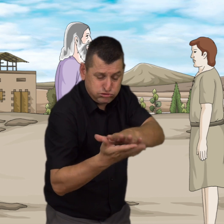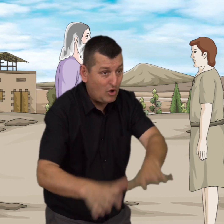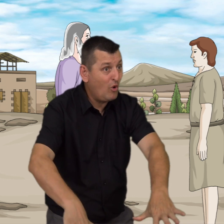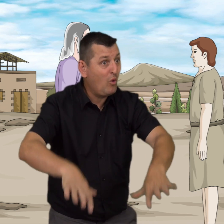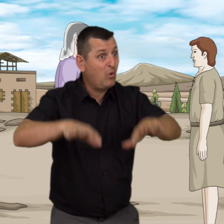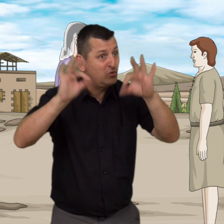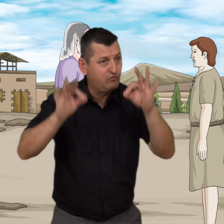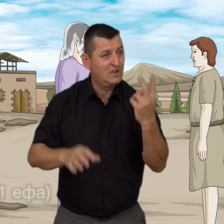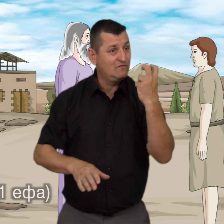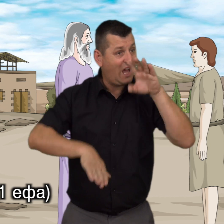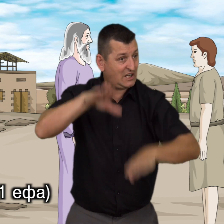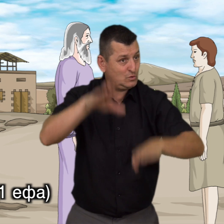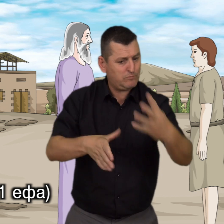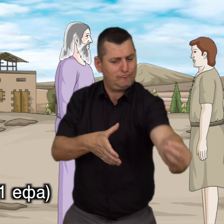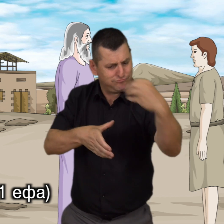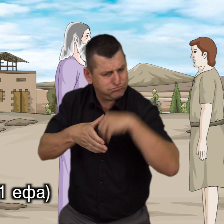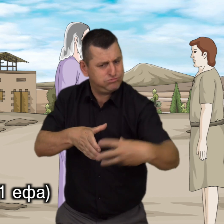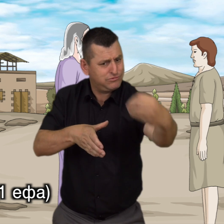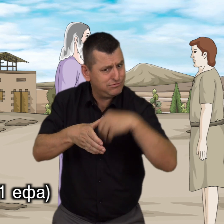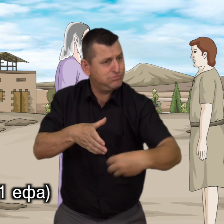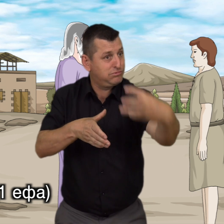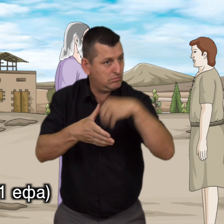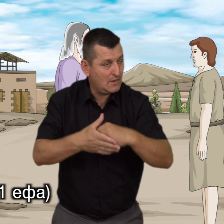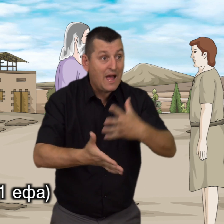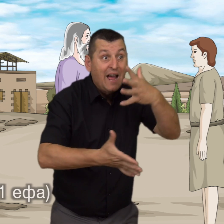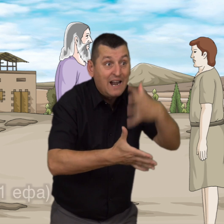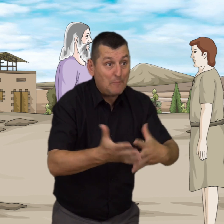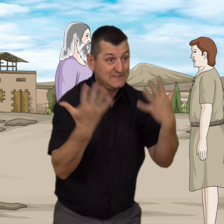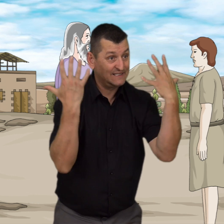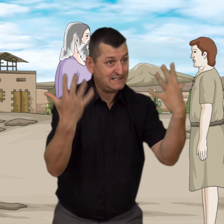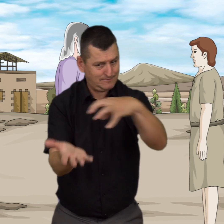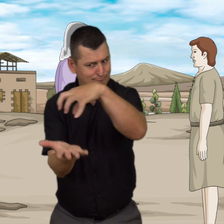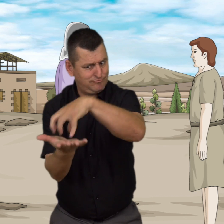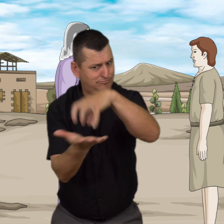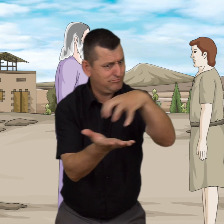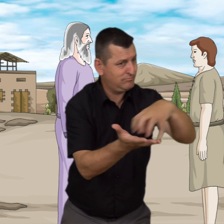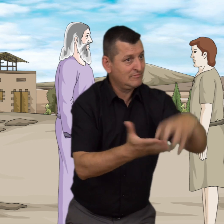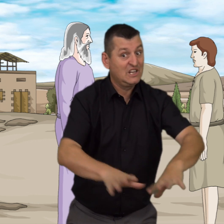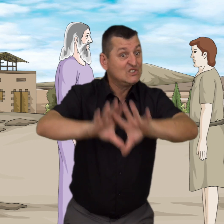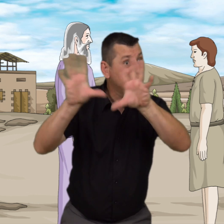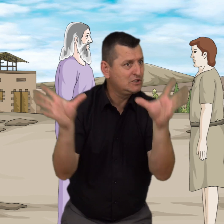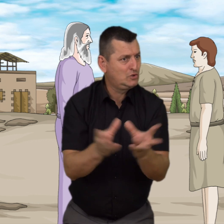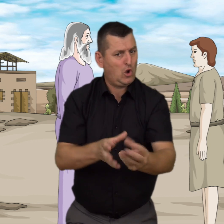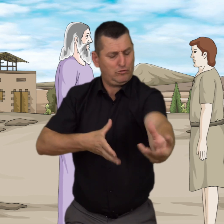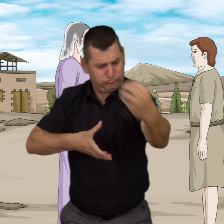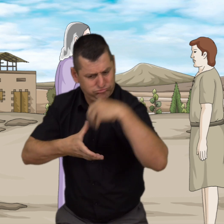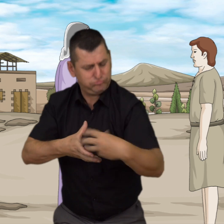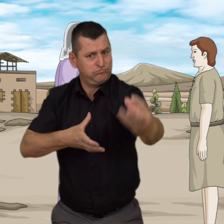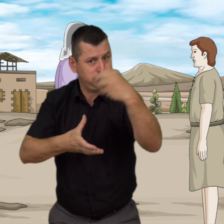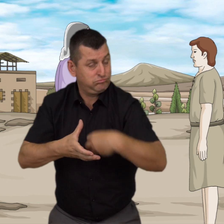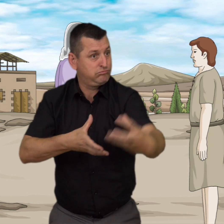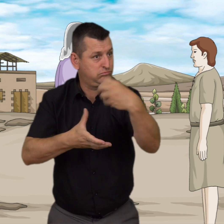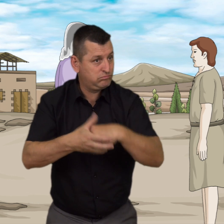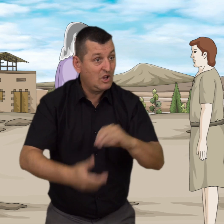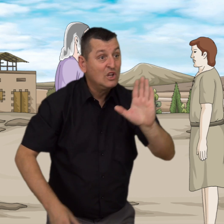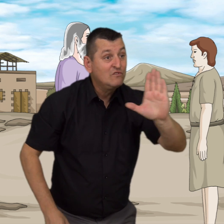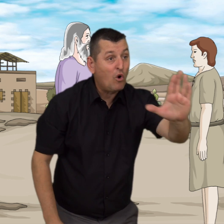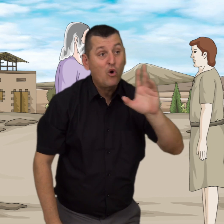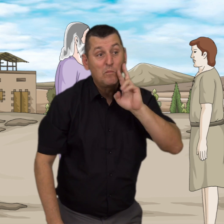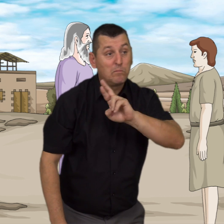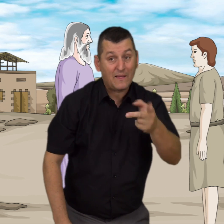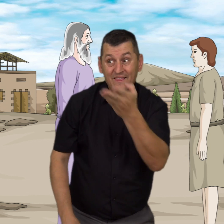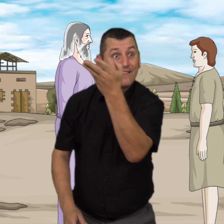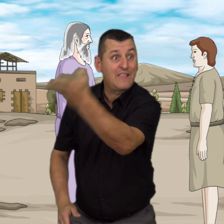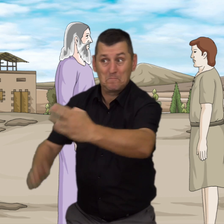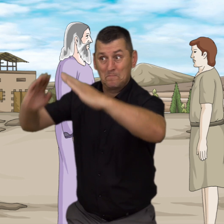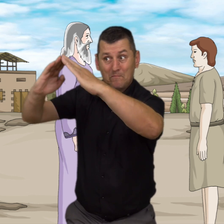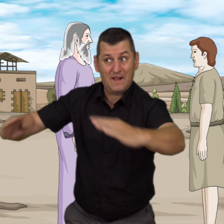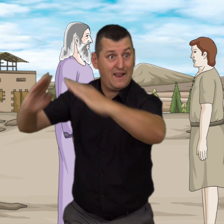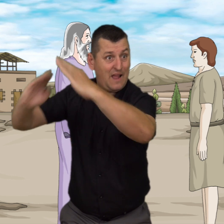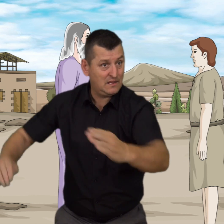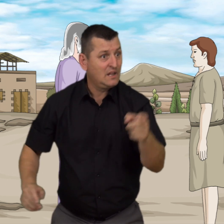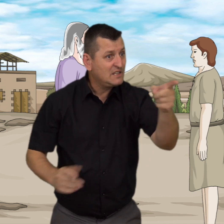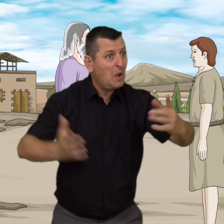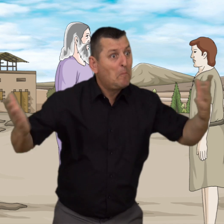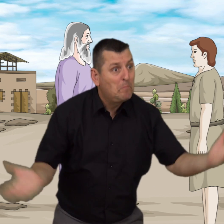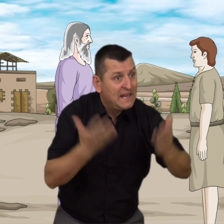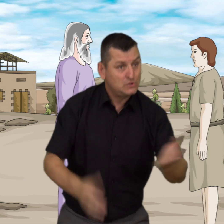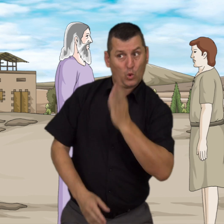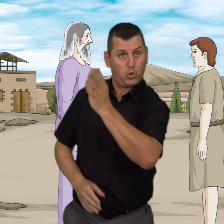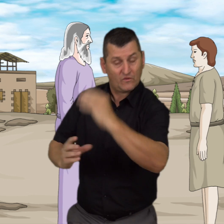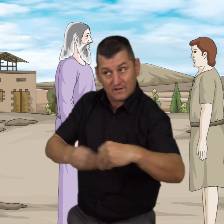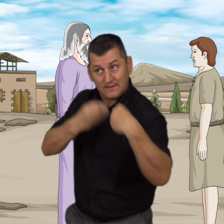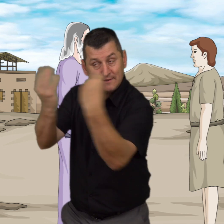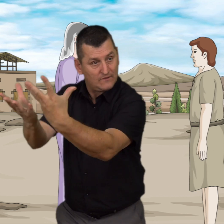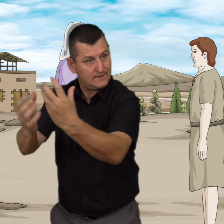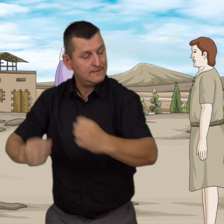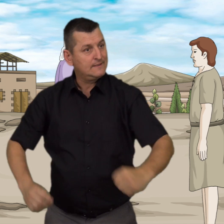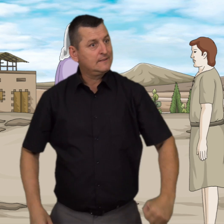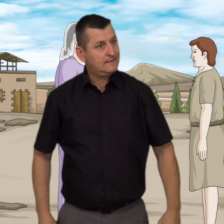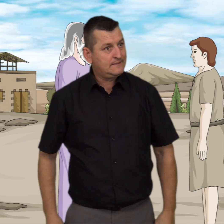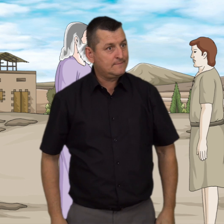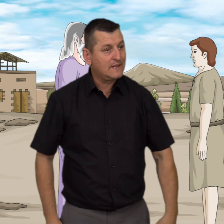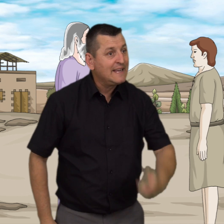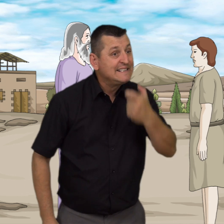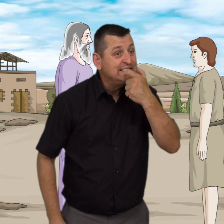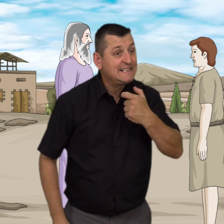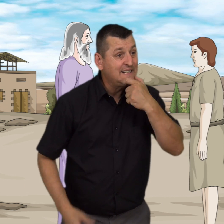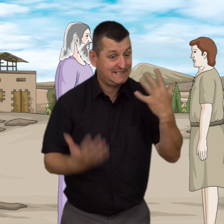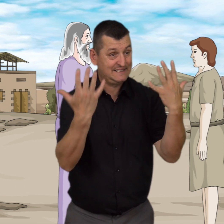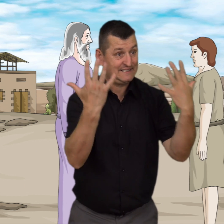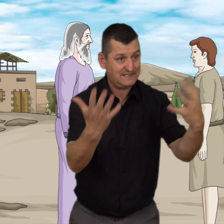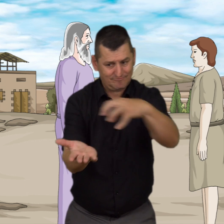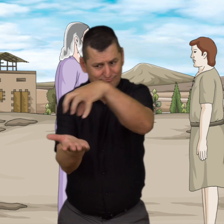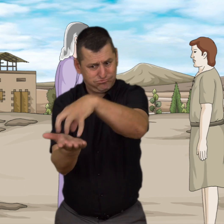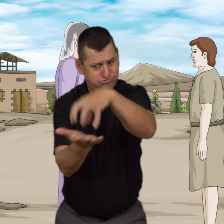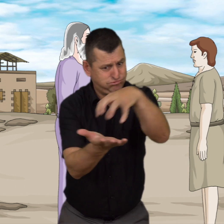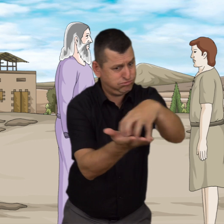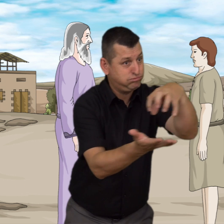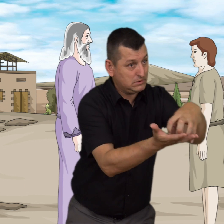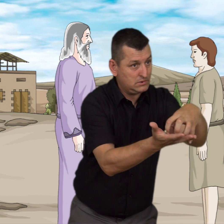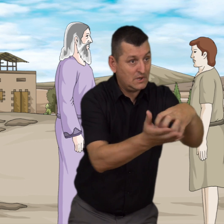Take also these ten portions of cheese to the commander of their unit.